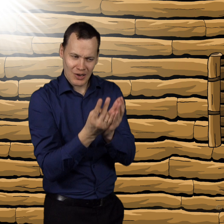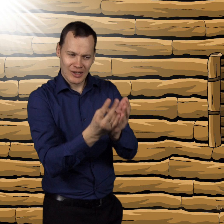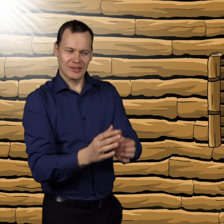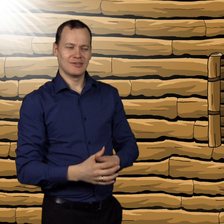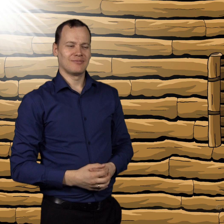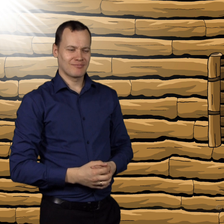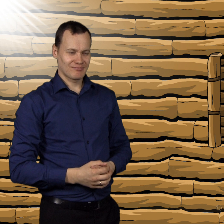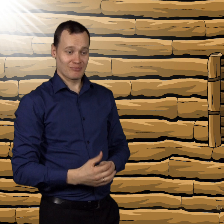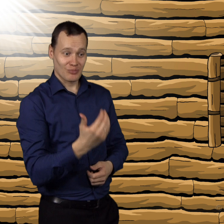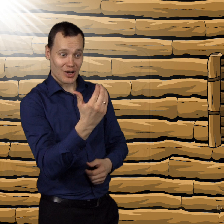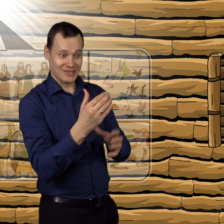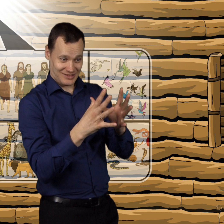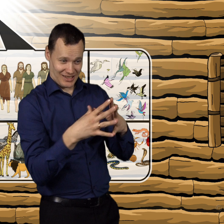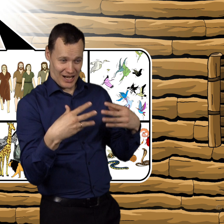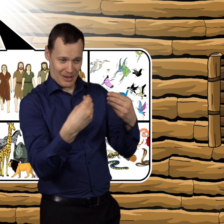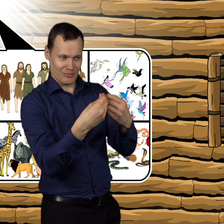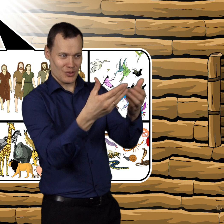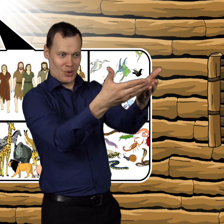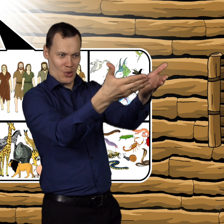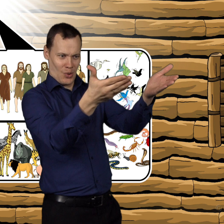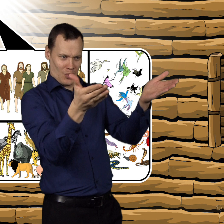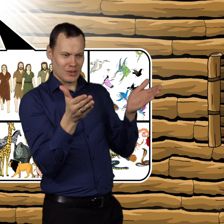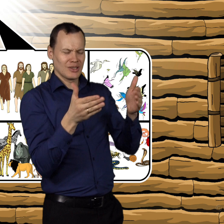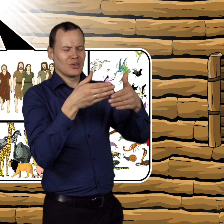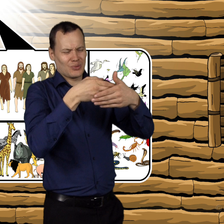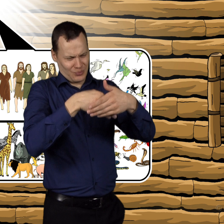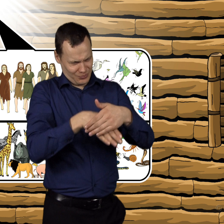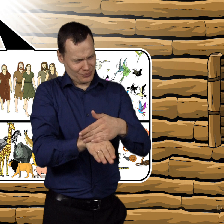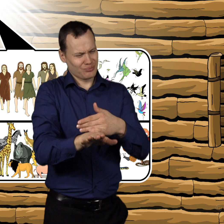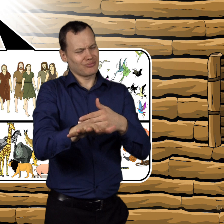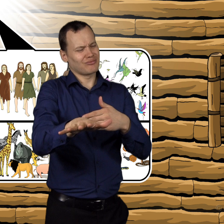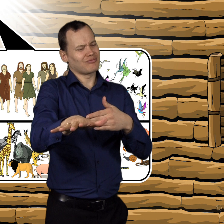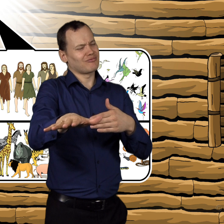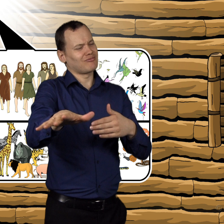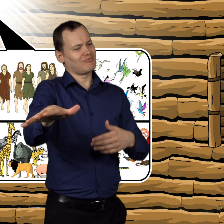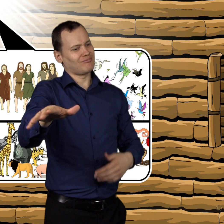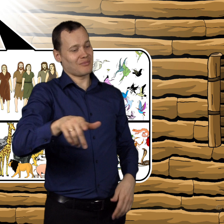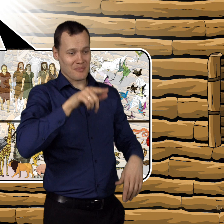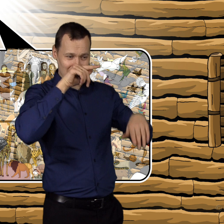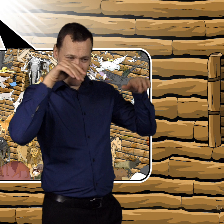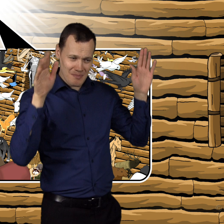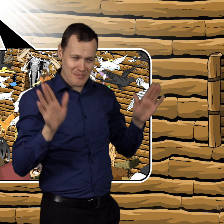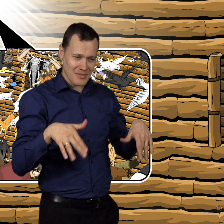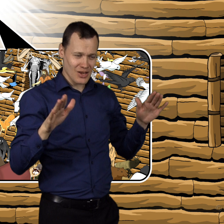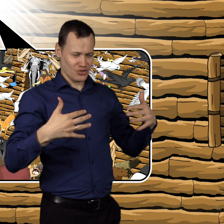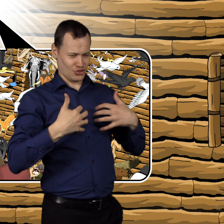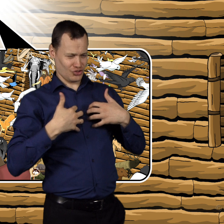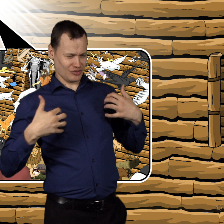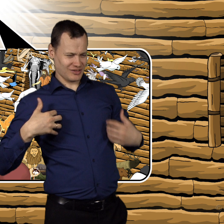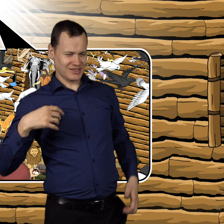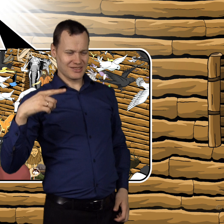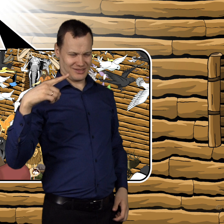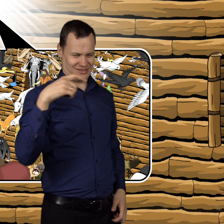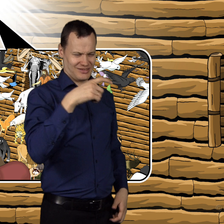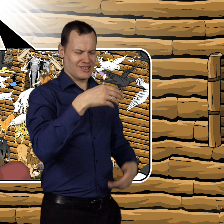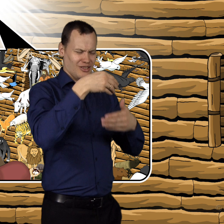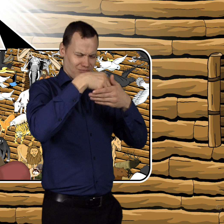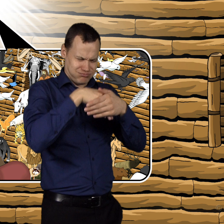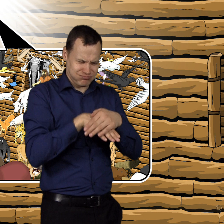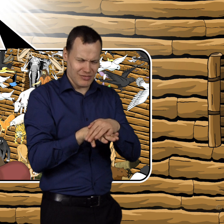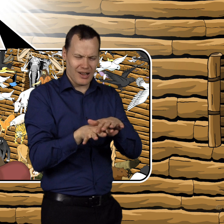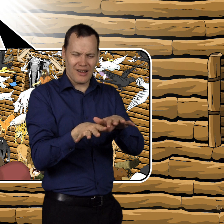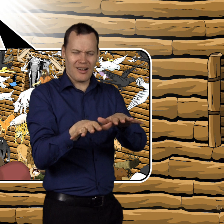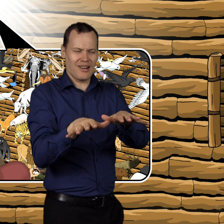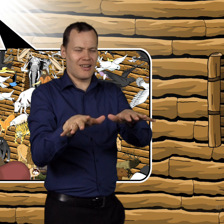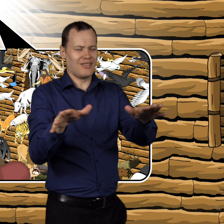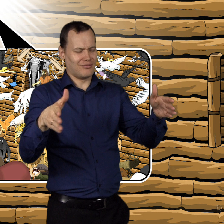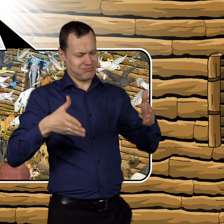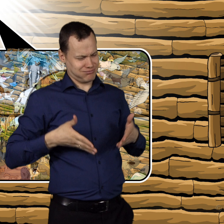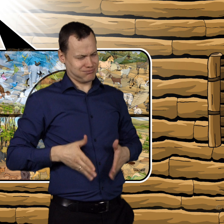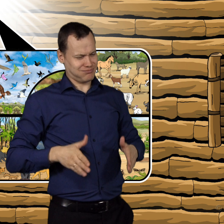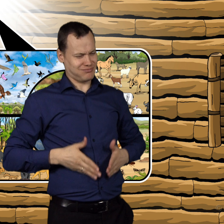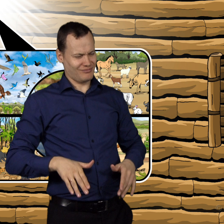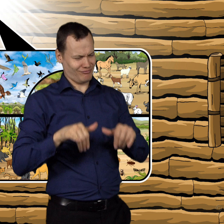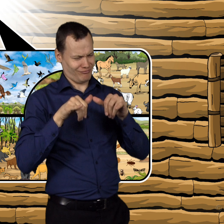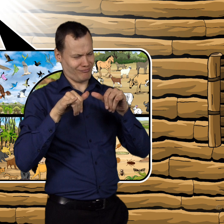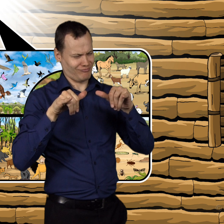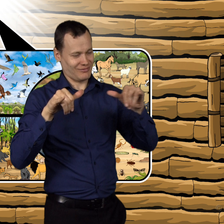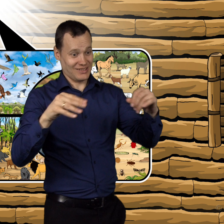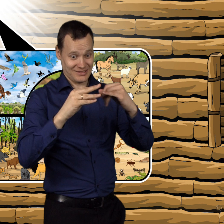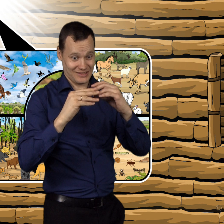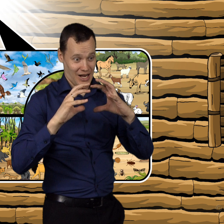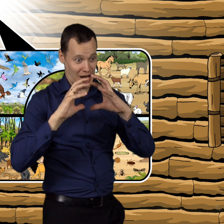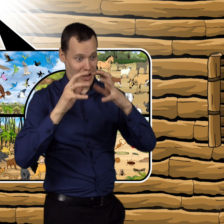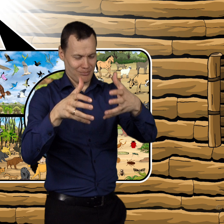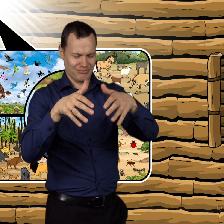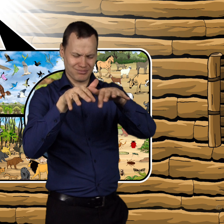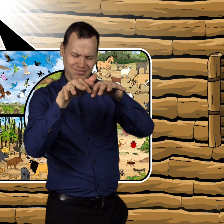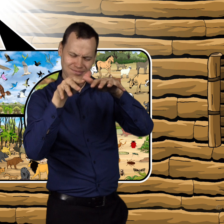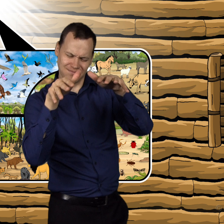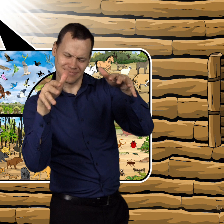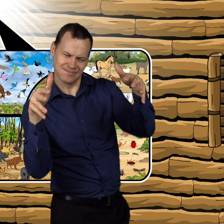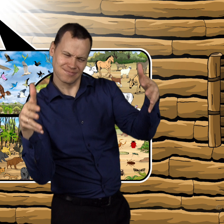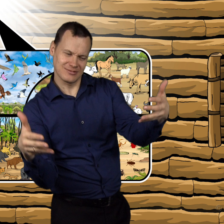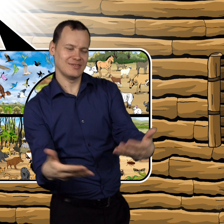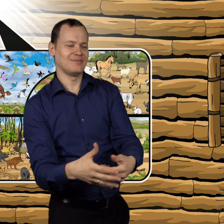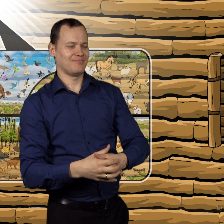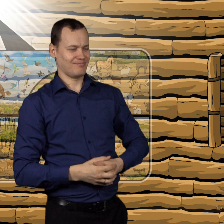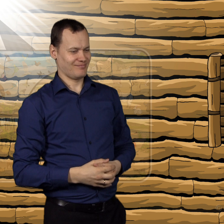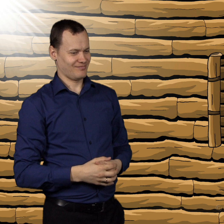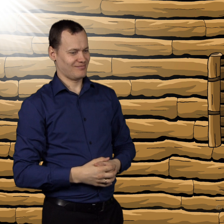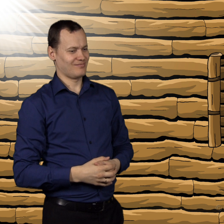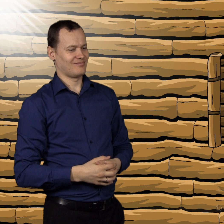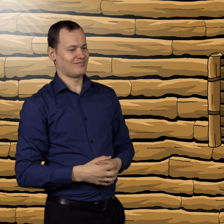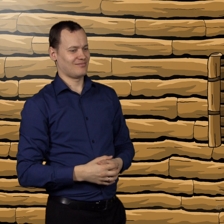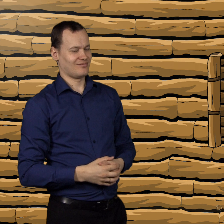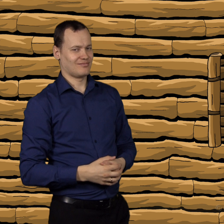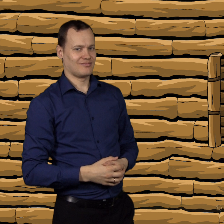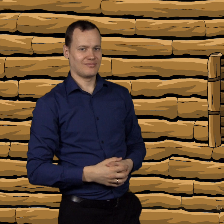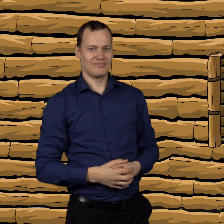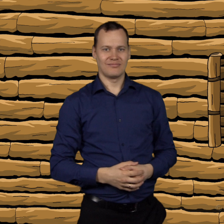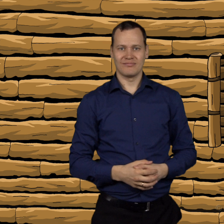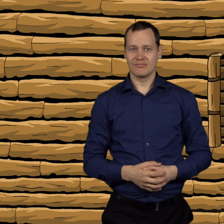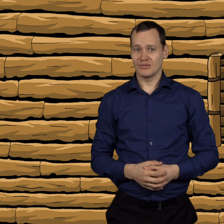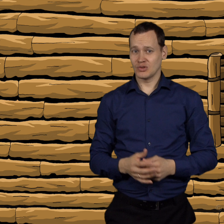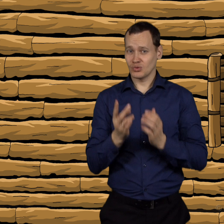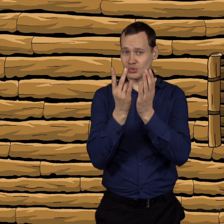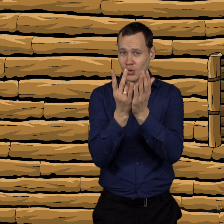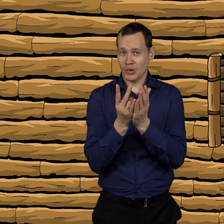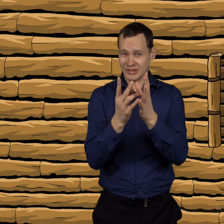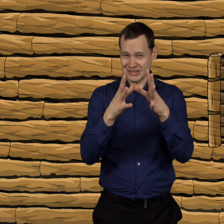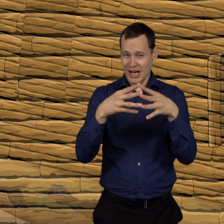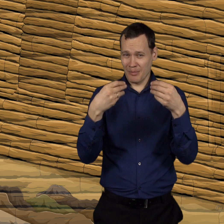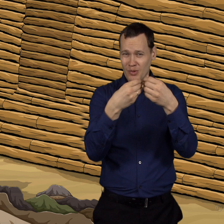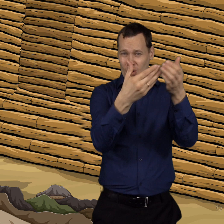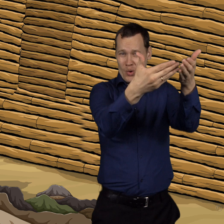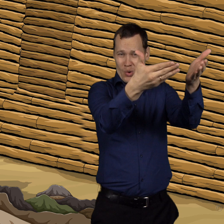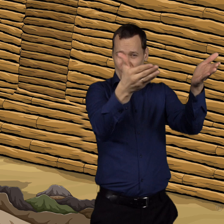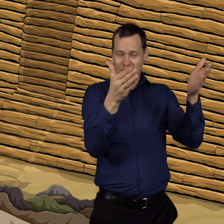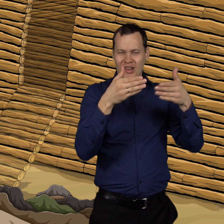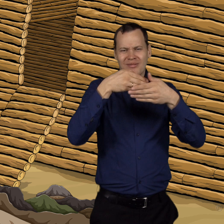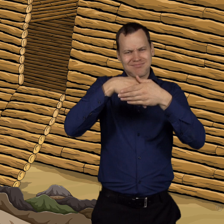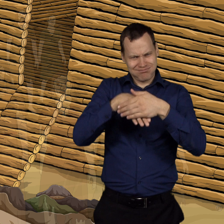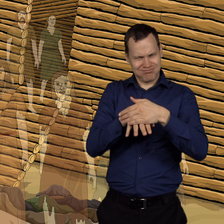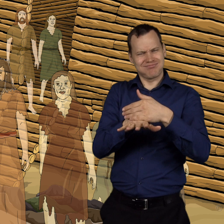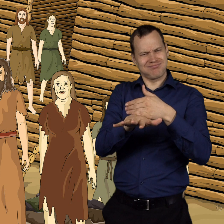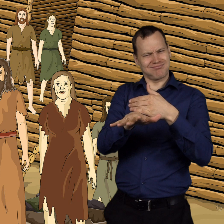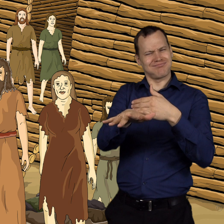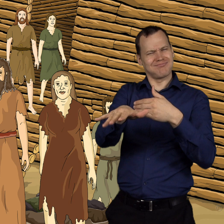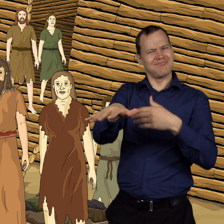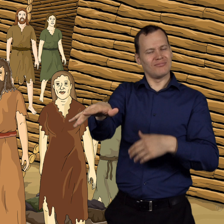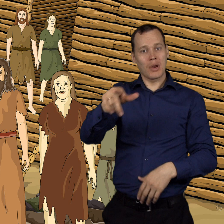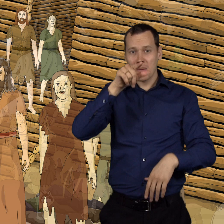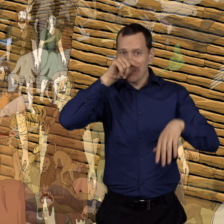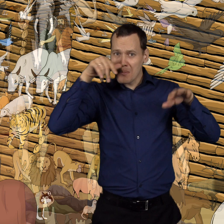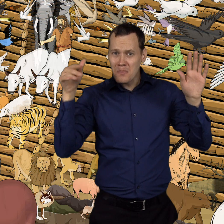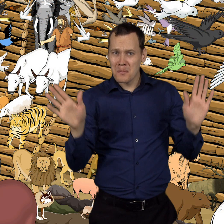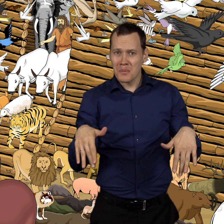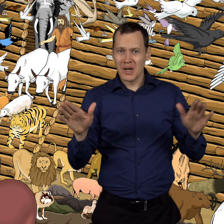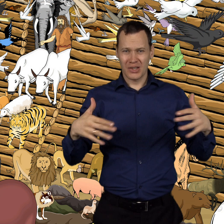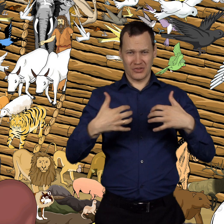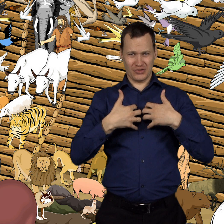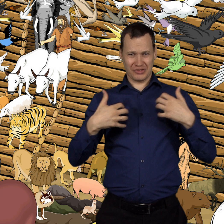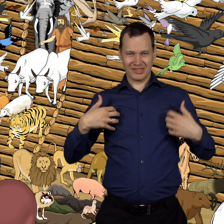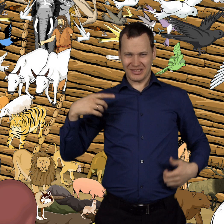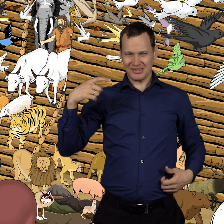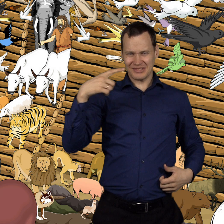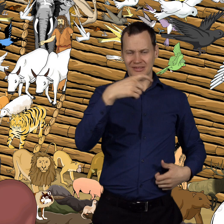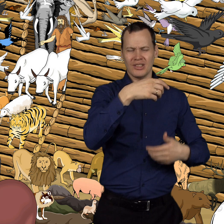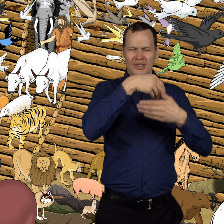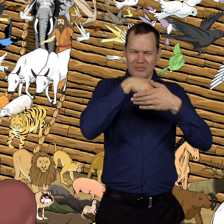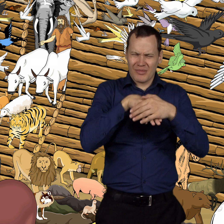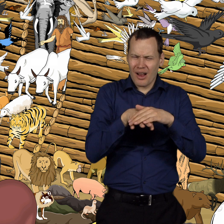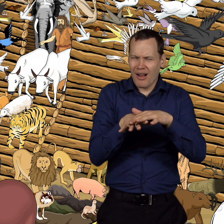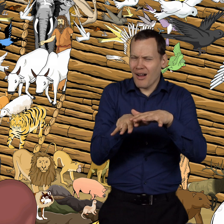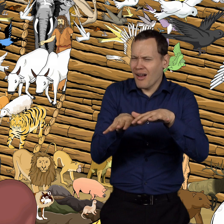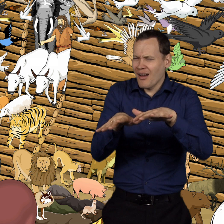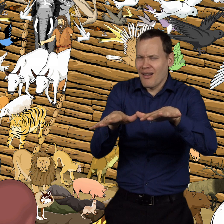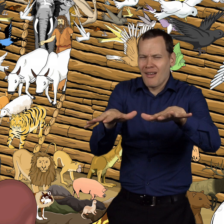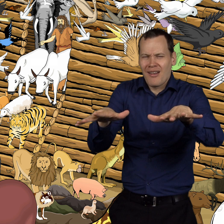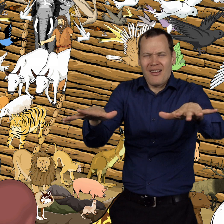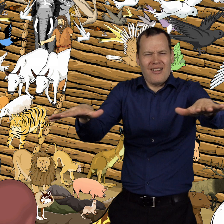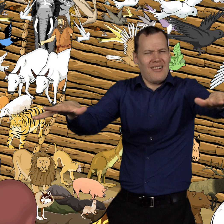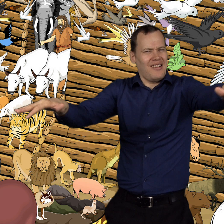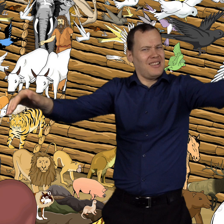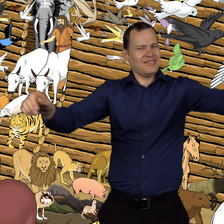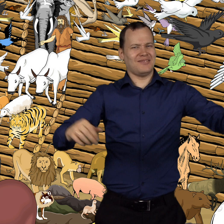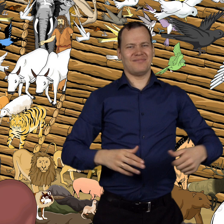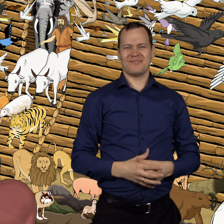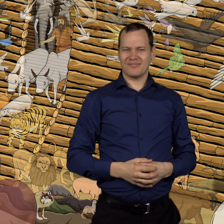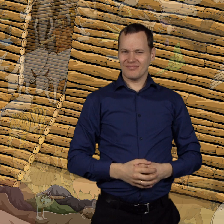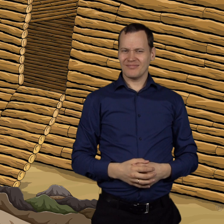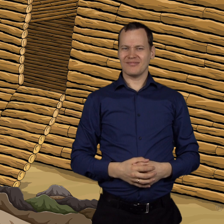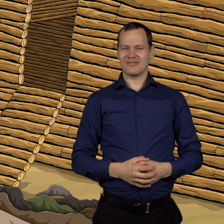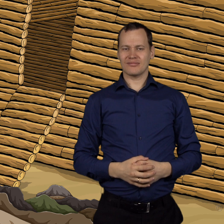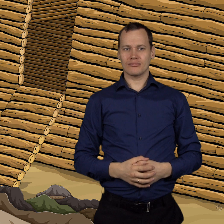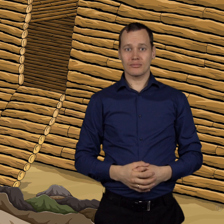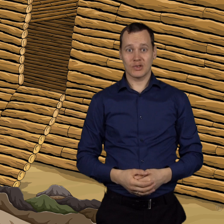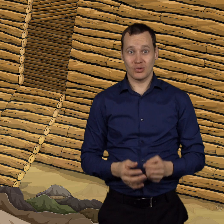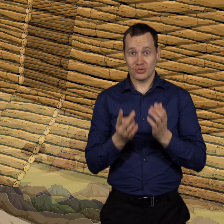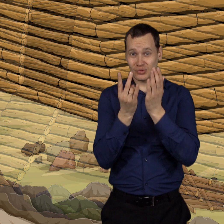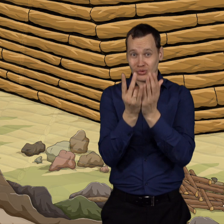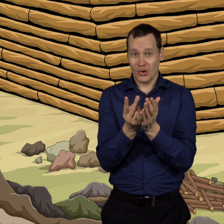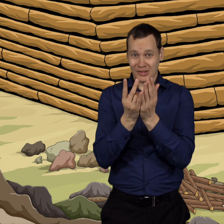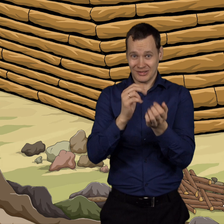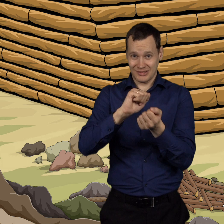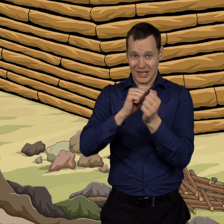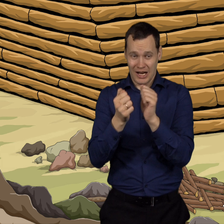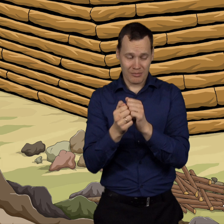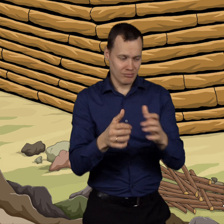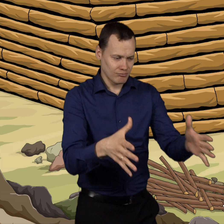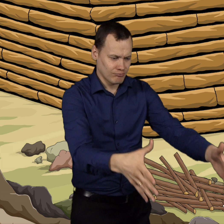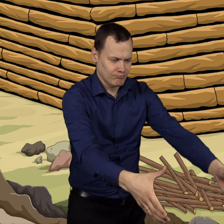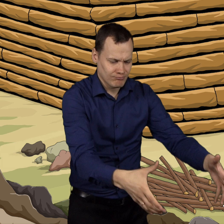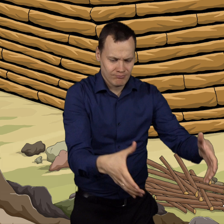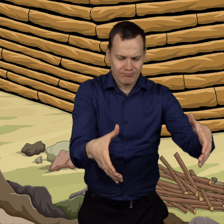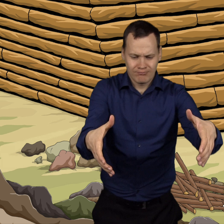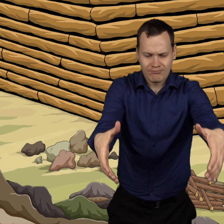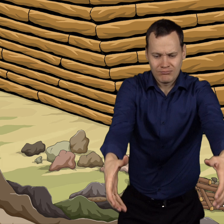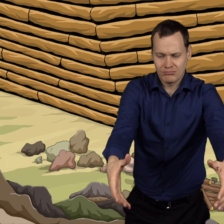Bring out all the living creatures that are with you—birds, livestock, and everything that crawls upon the ground—so that they can spread out over the earth and be fruitful and multiply upon it.” So Noah came out, along with his sons and his wife and his sons’ wives. Every living creature, every creeping thing, and every bird—everything that moves upon the earth—came out of the ark, kind by kind.